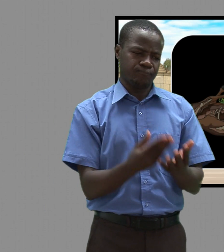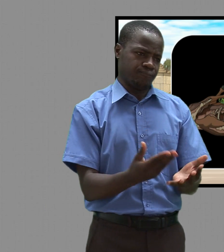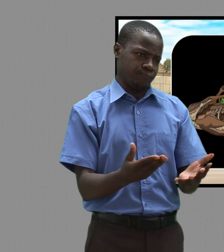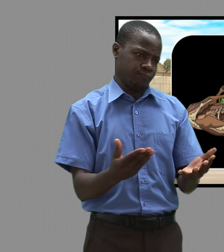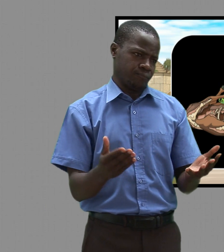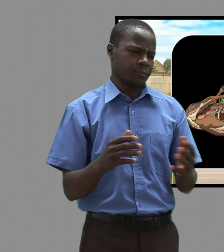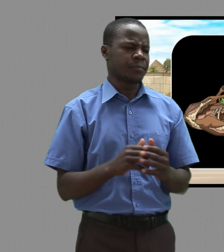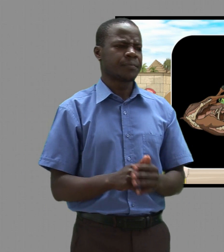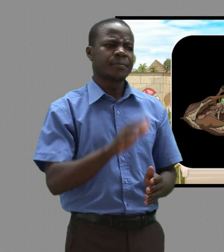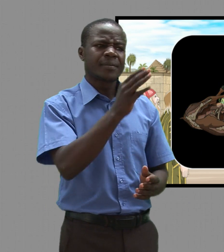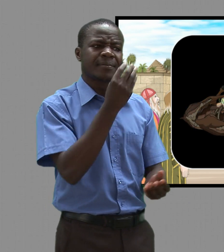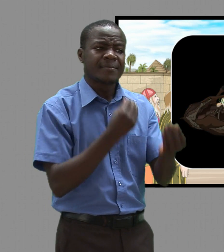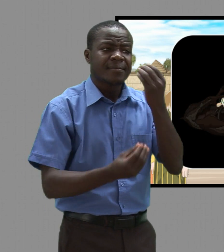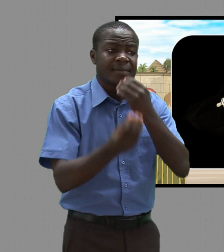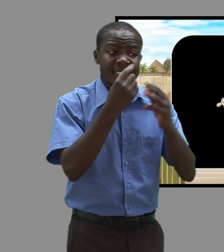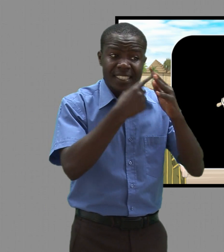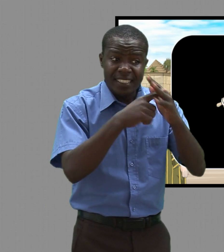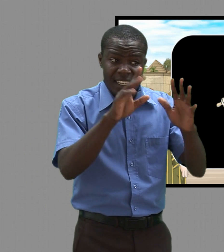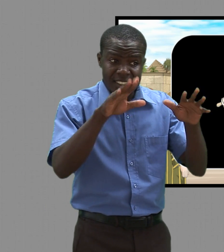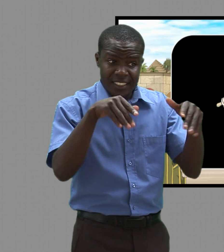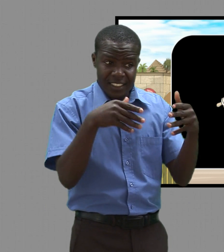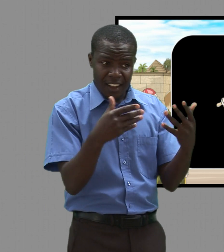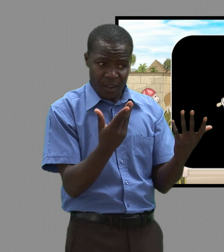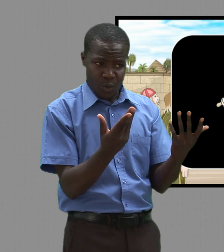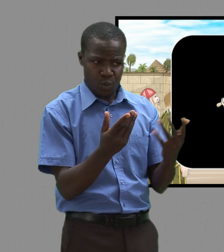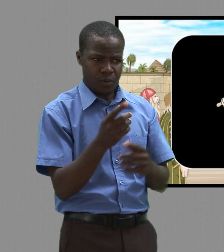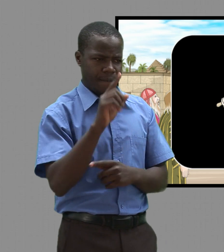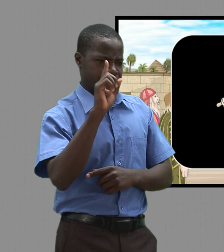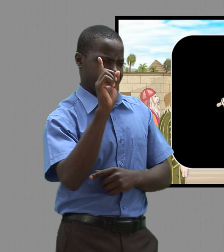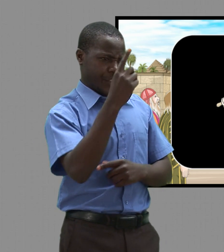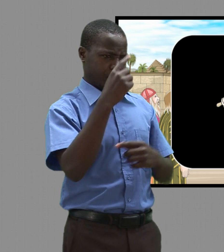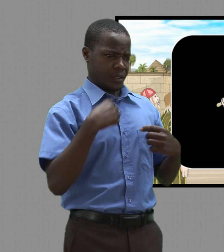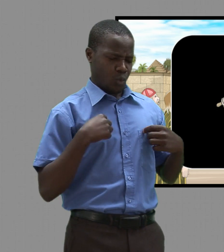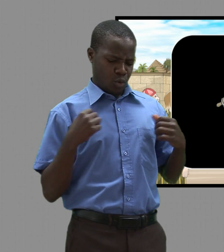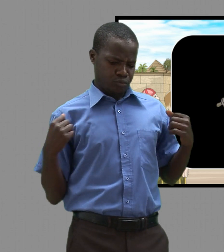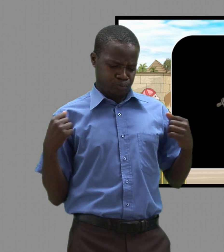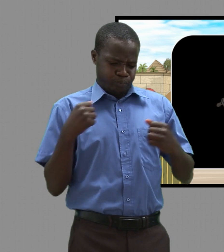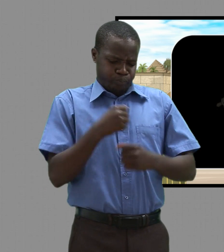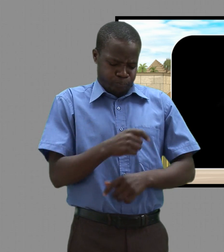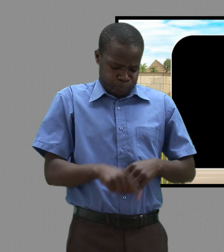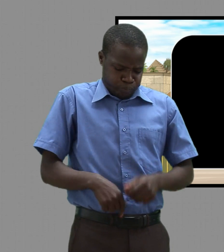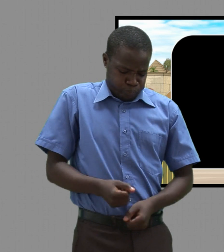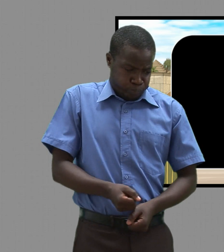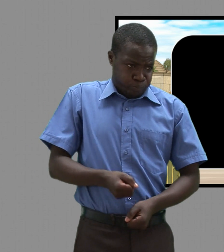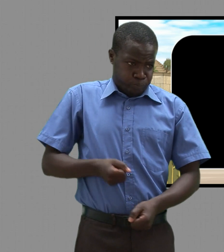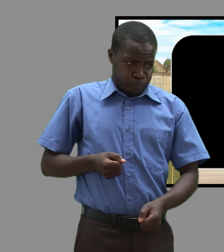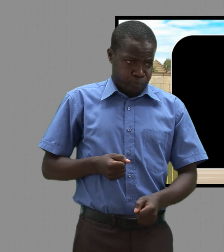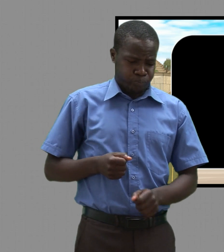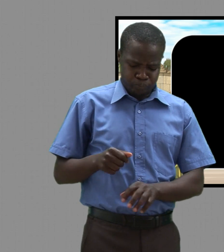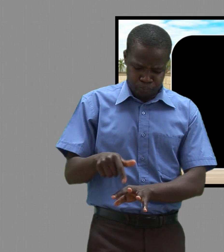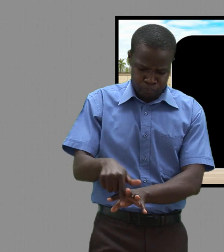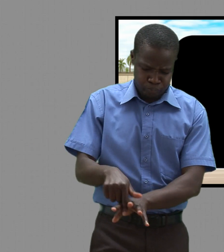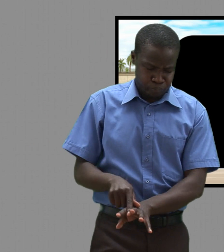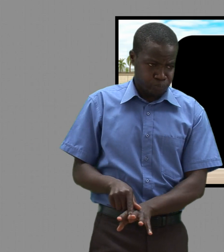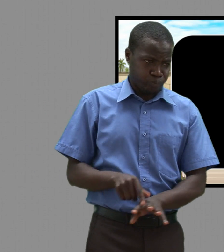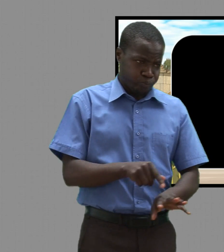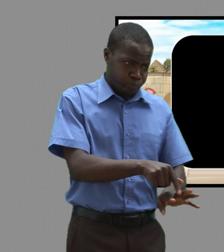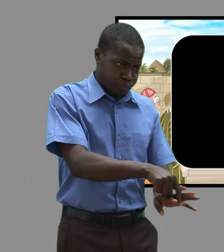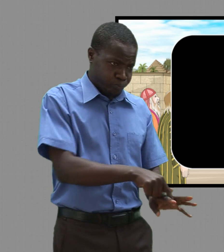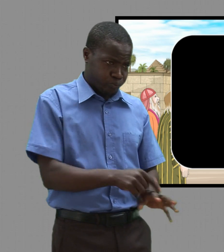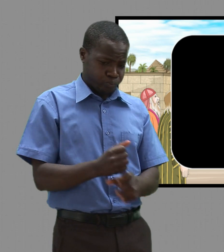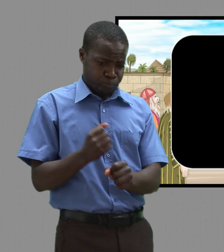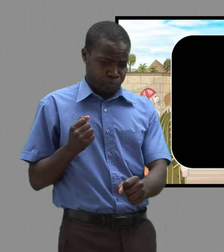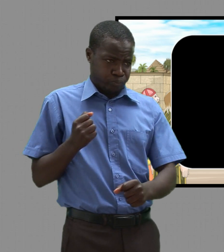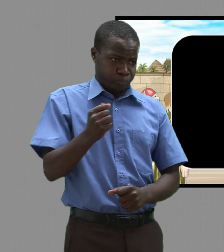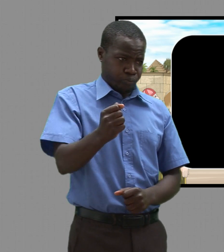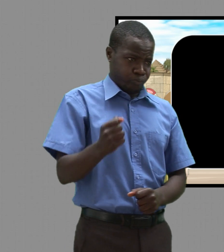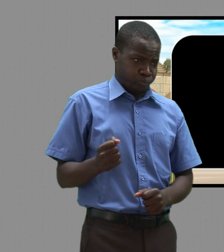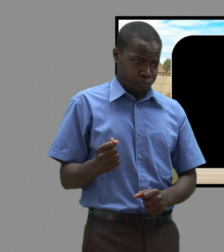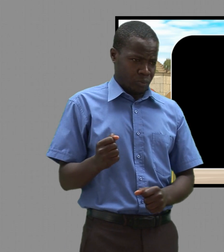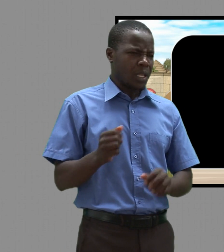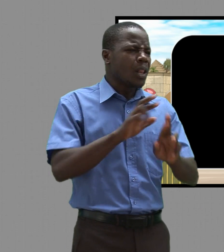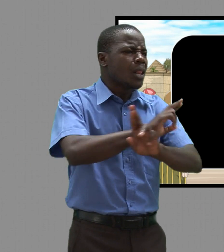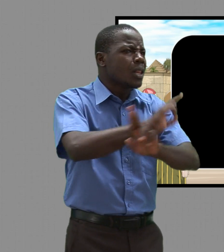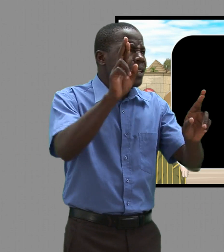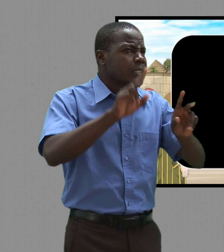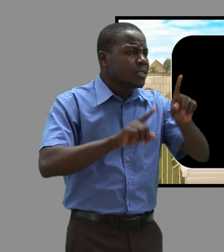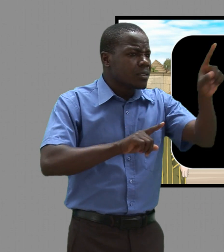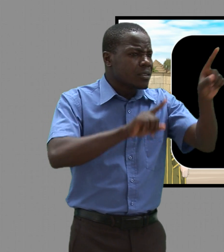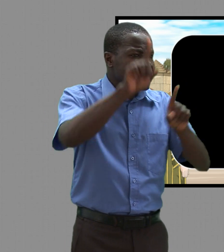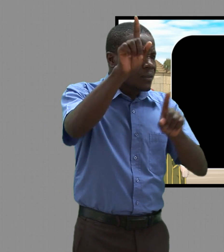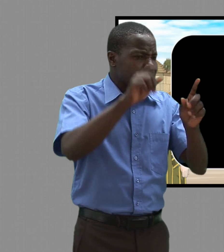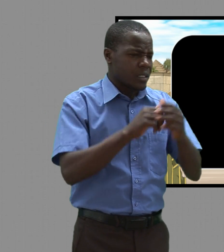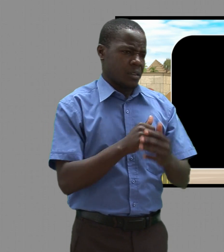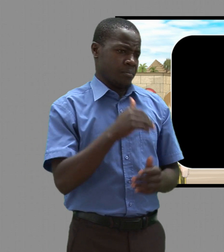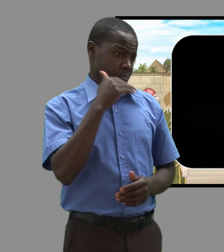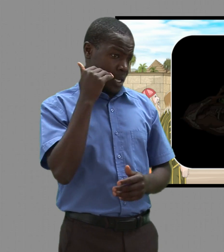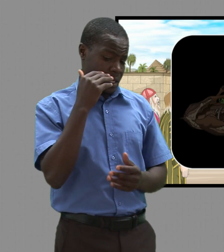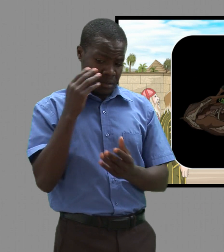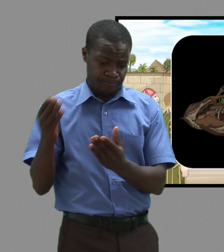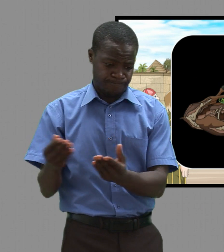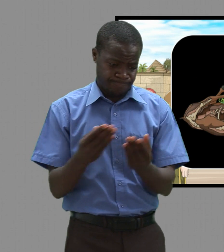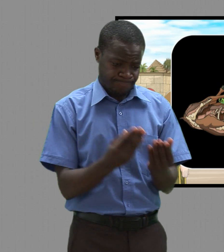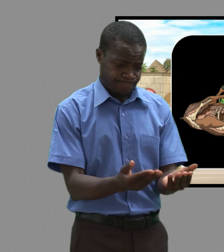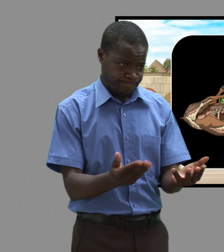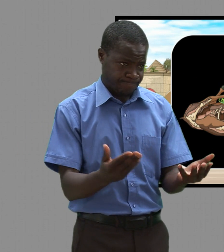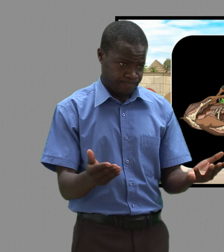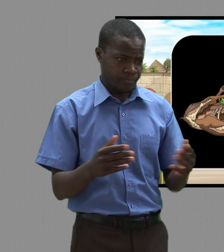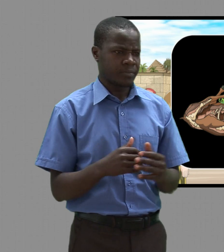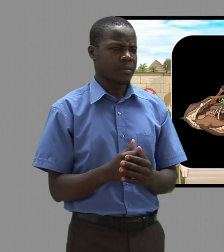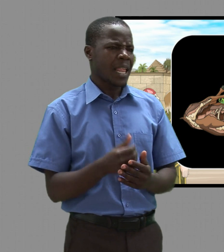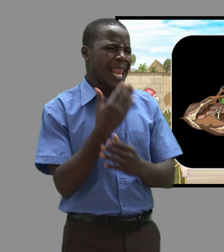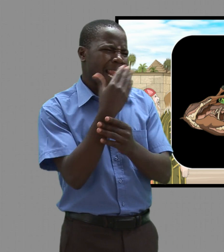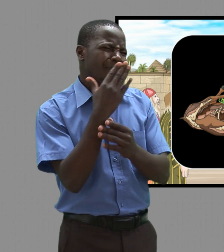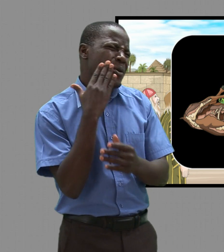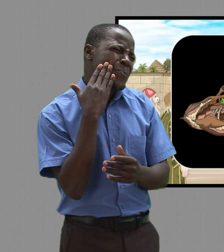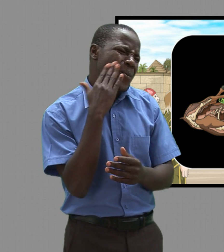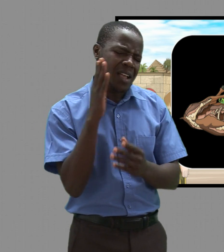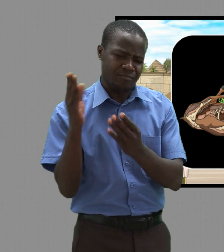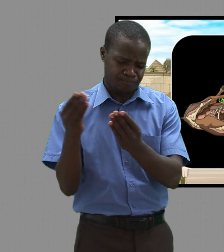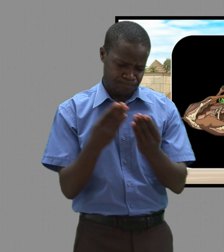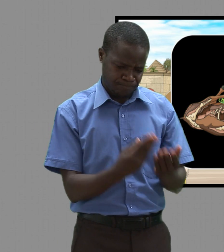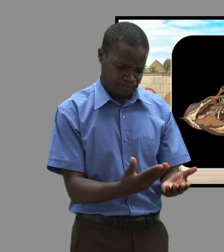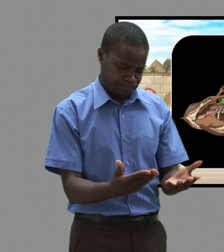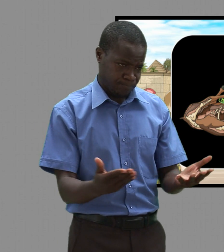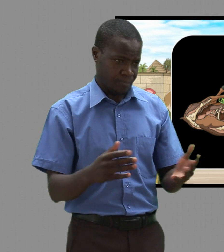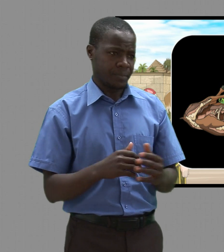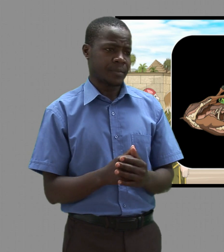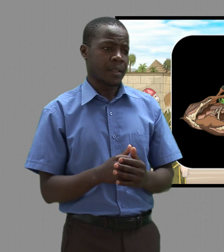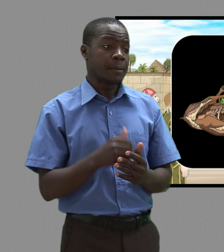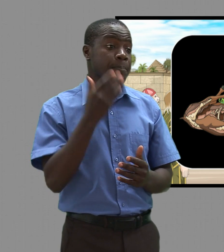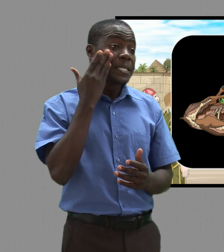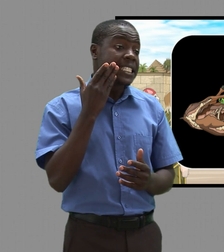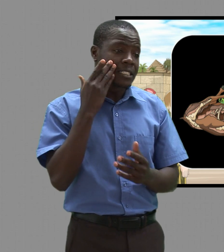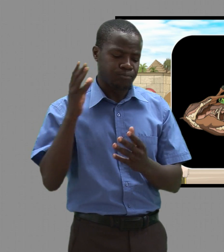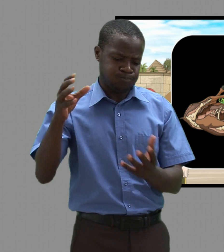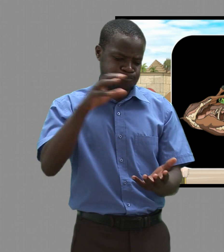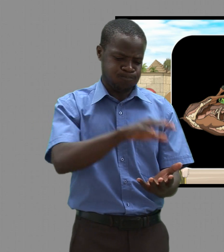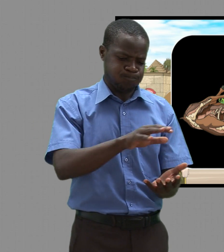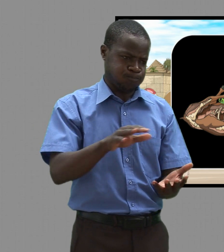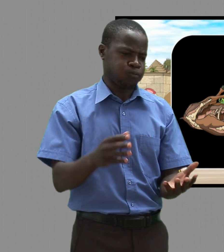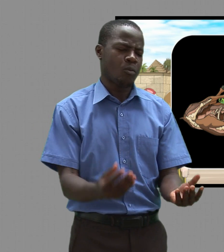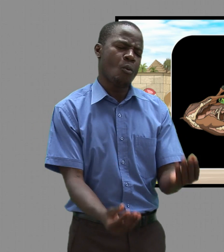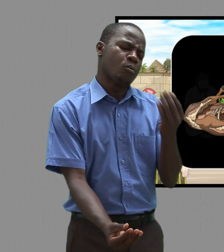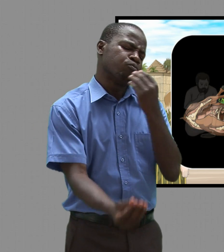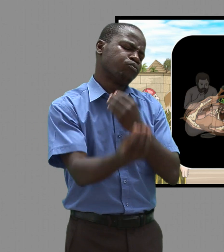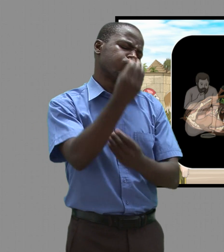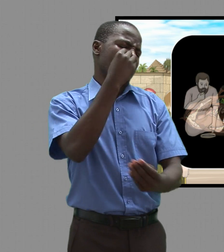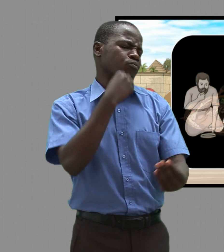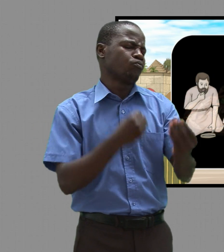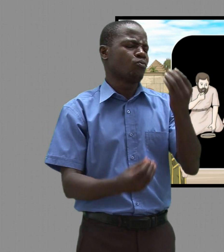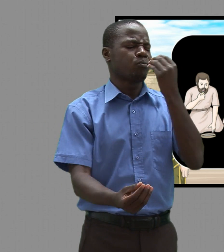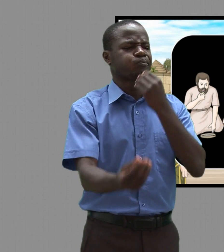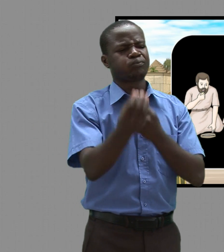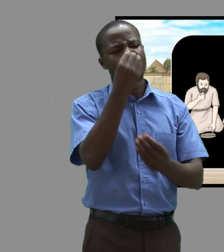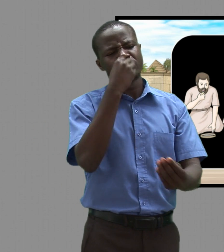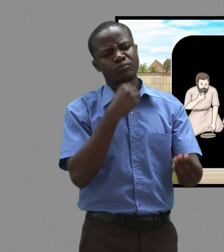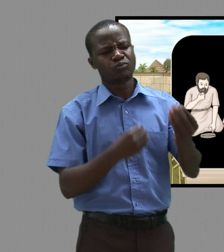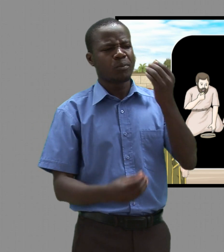This is how you are to eat it: You must be fully dressed for travel, with your sandals on your feet and your staff in your hand.